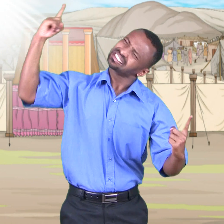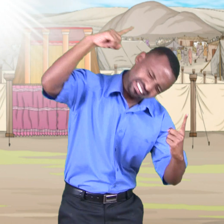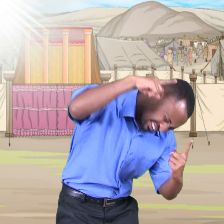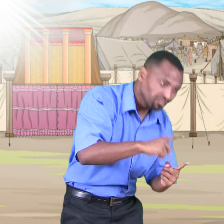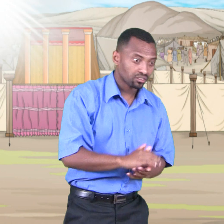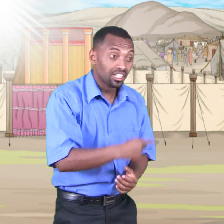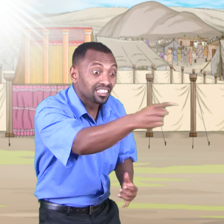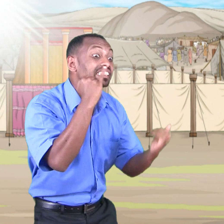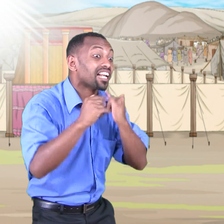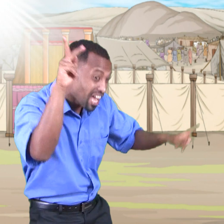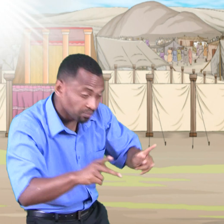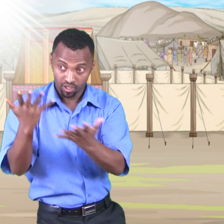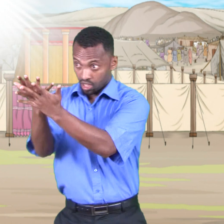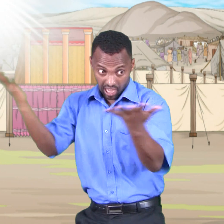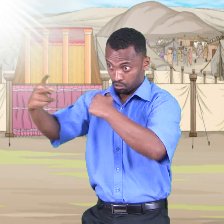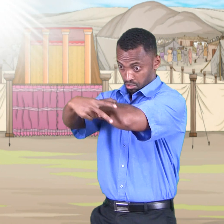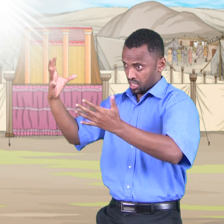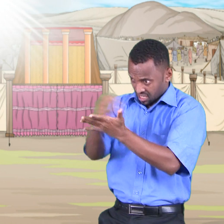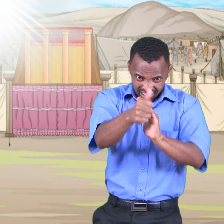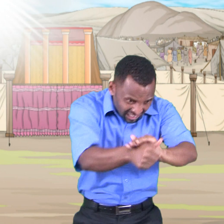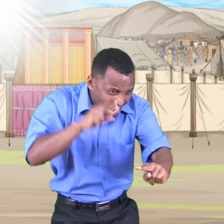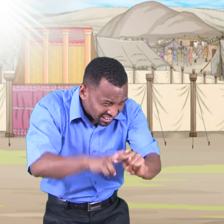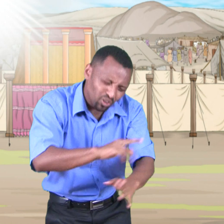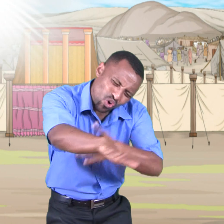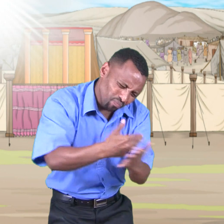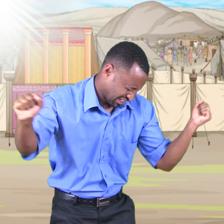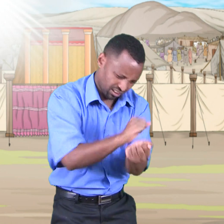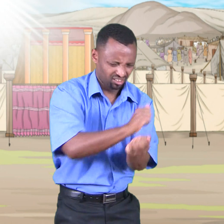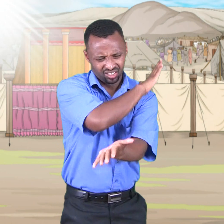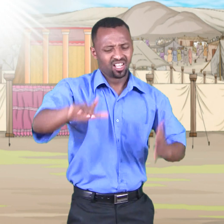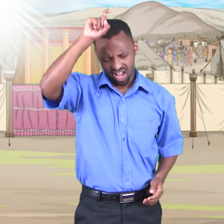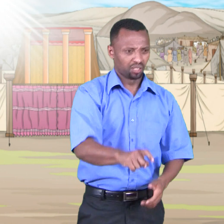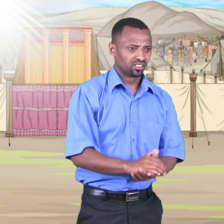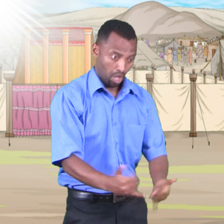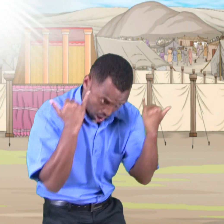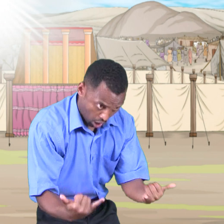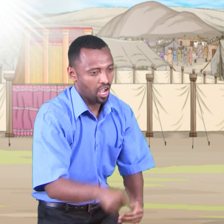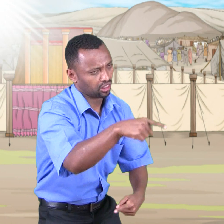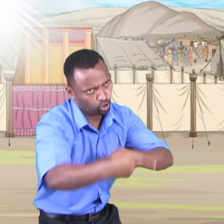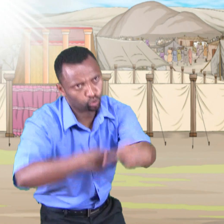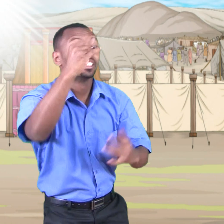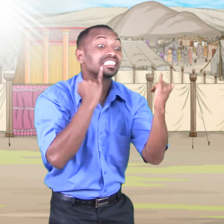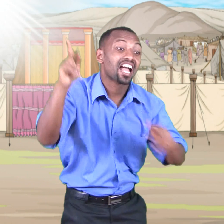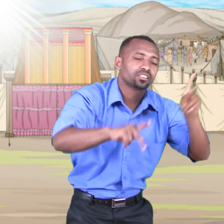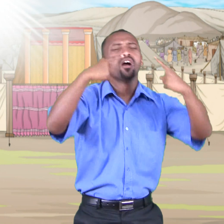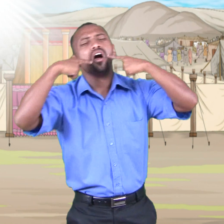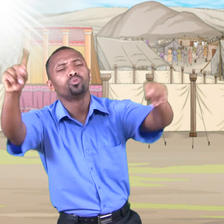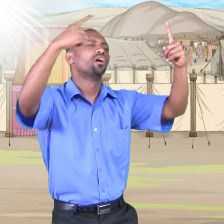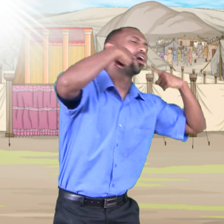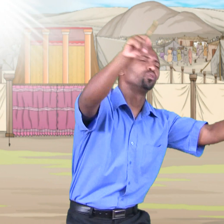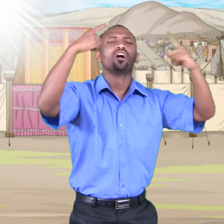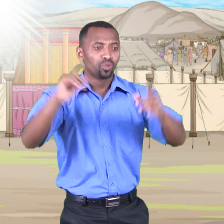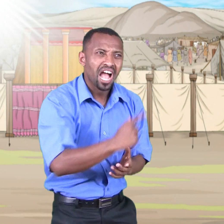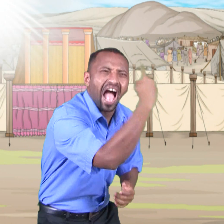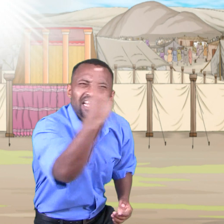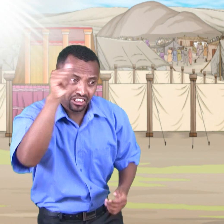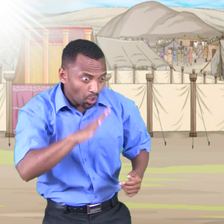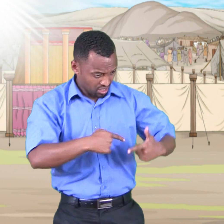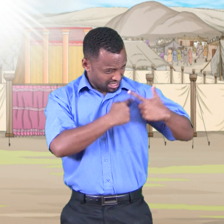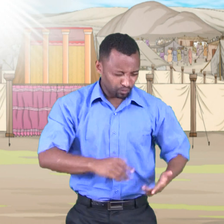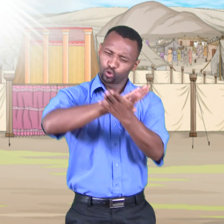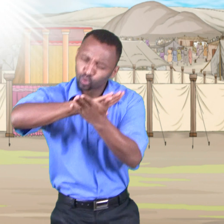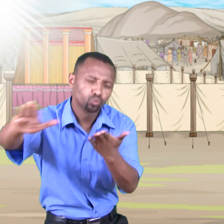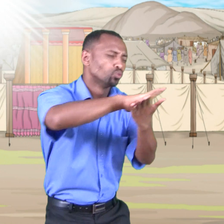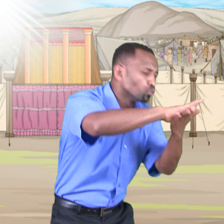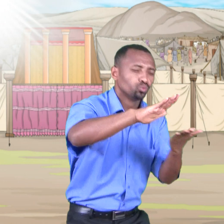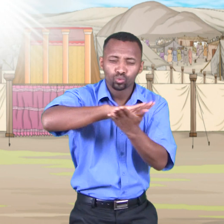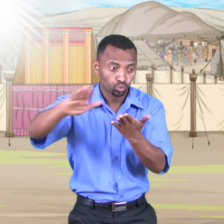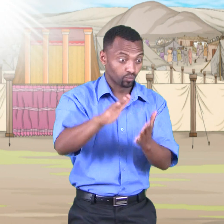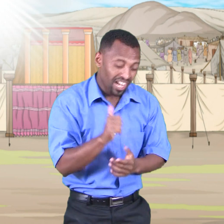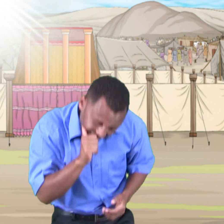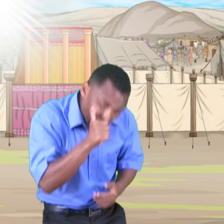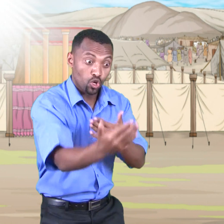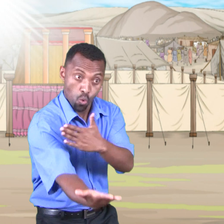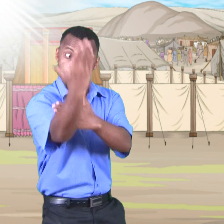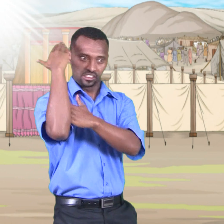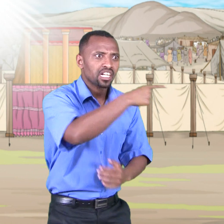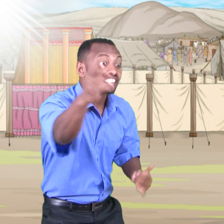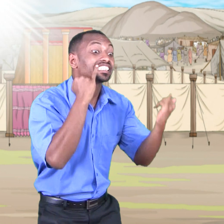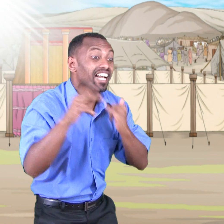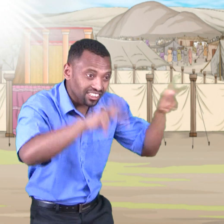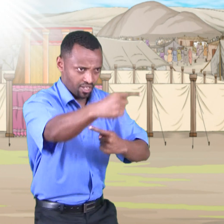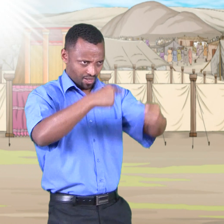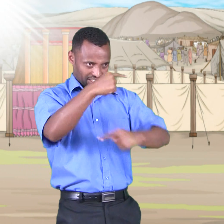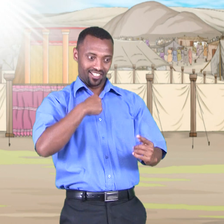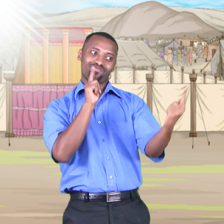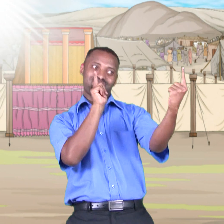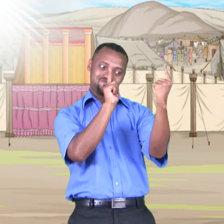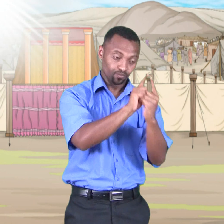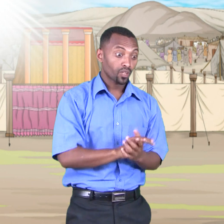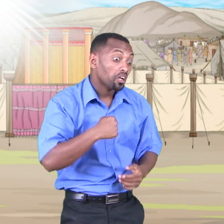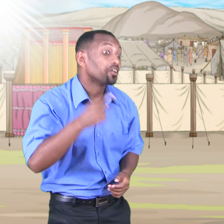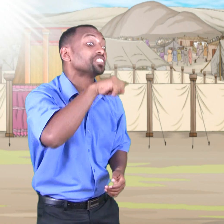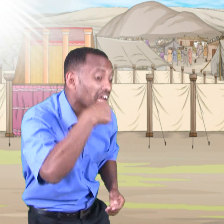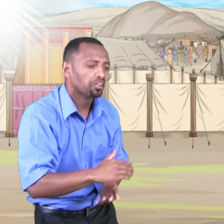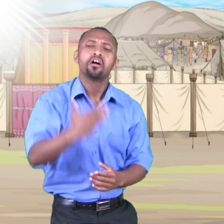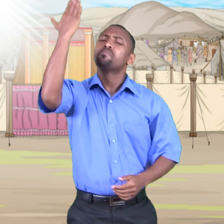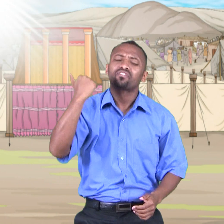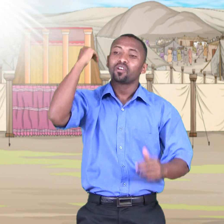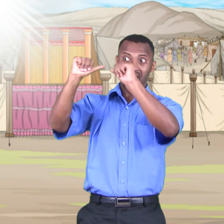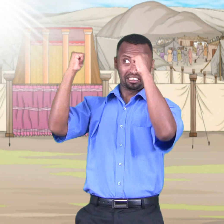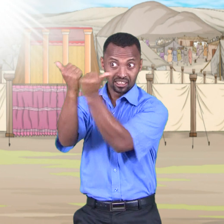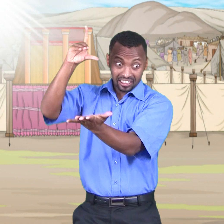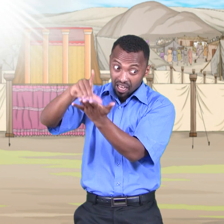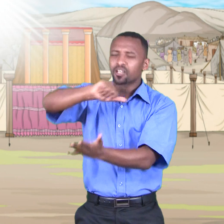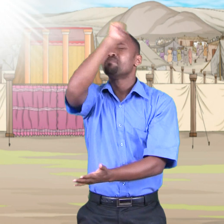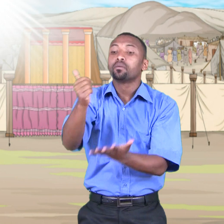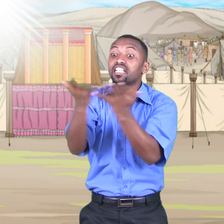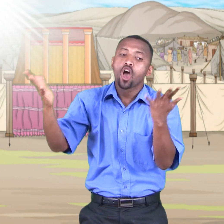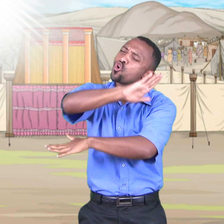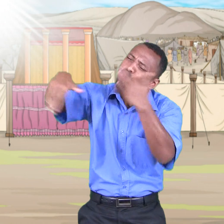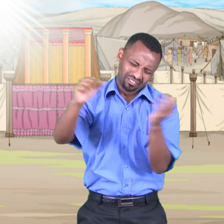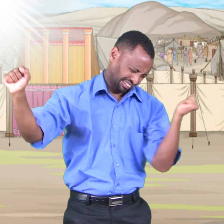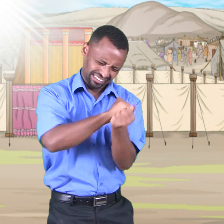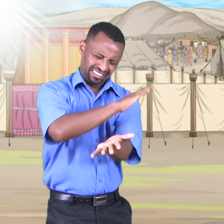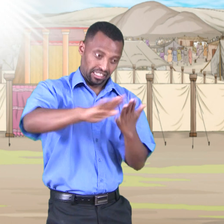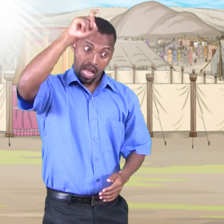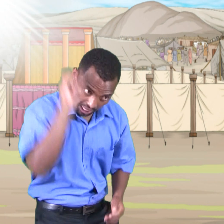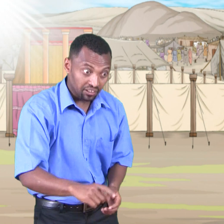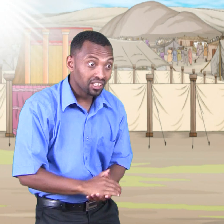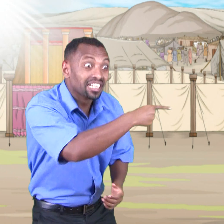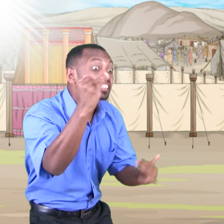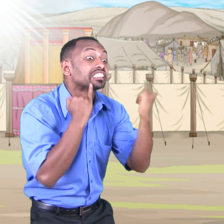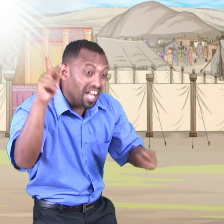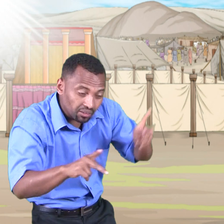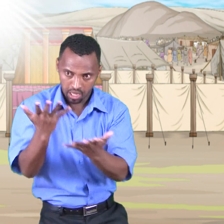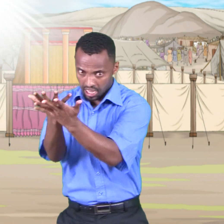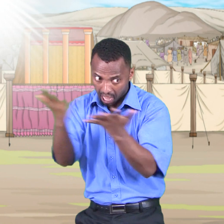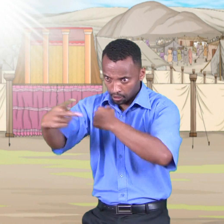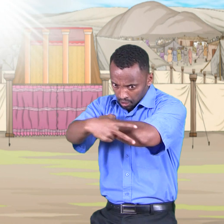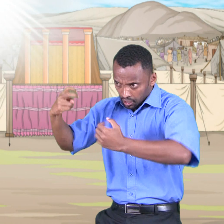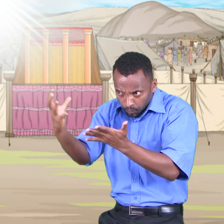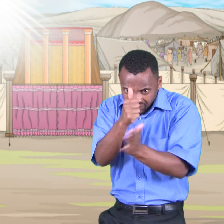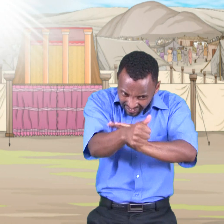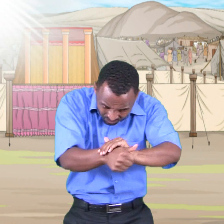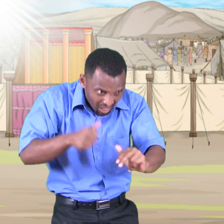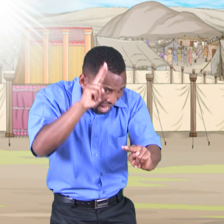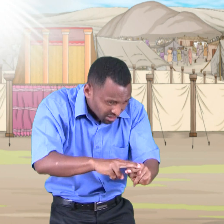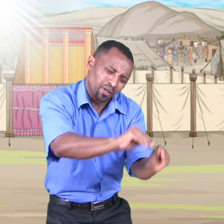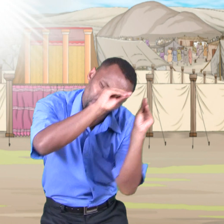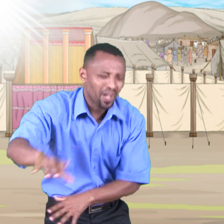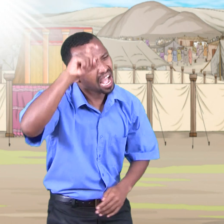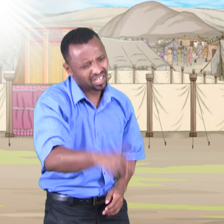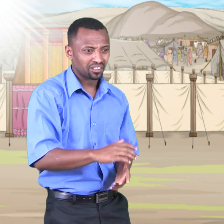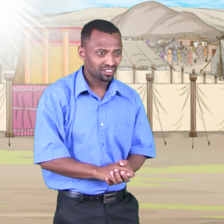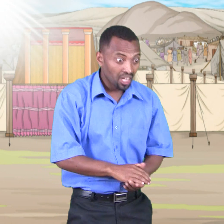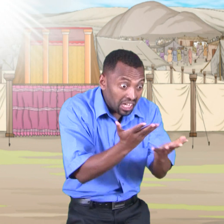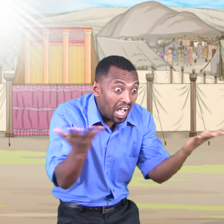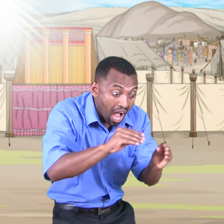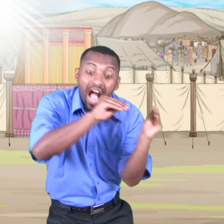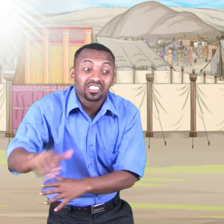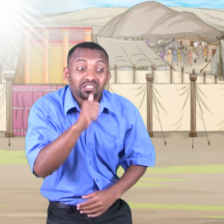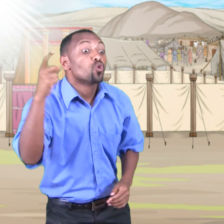They will turn their backs and run from their enemies, because they themselves have been set apart for destruction. I will no longer be with you unless you remove from among you whatever is devoted to destruction.